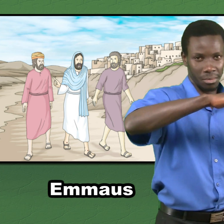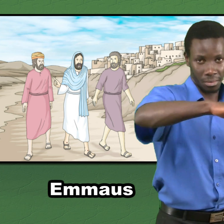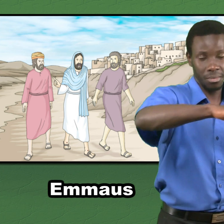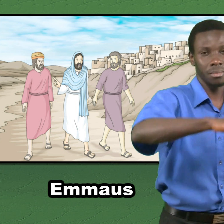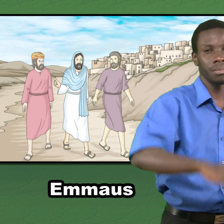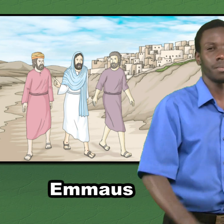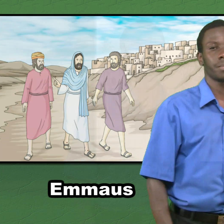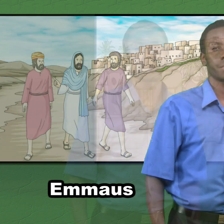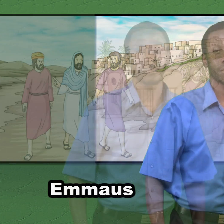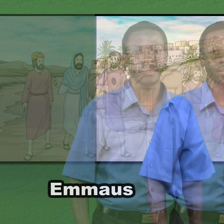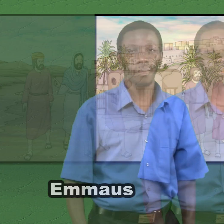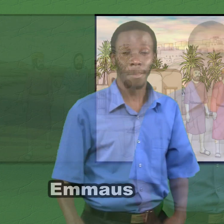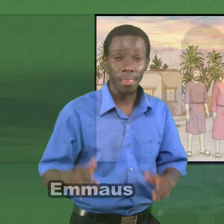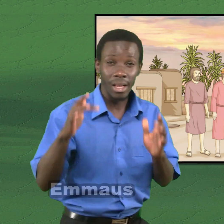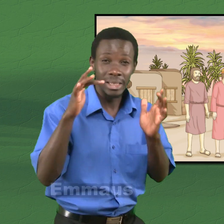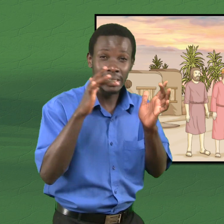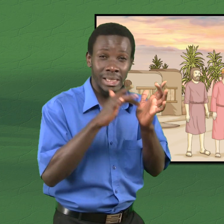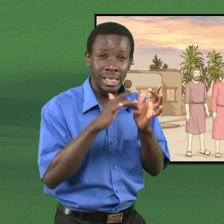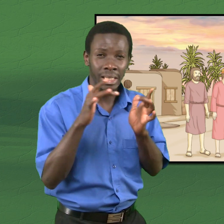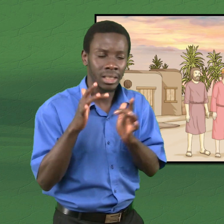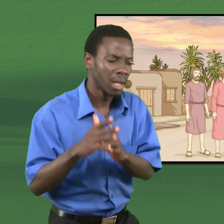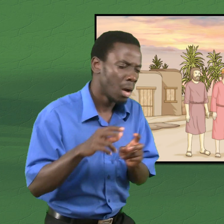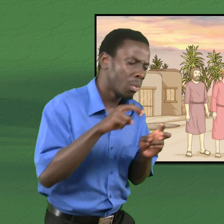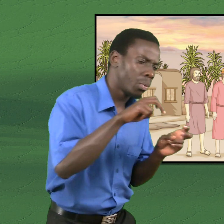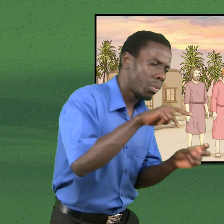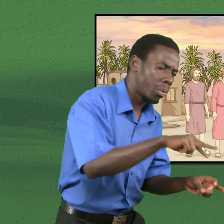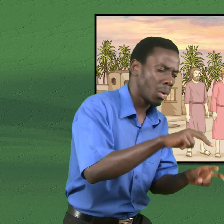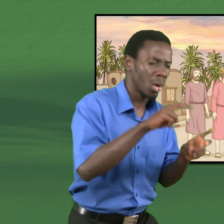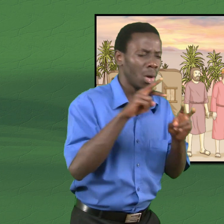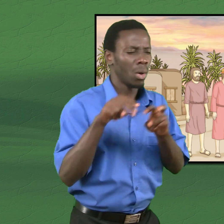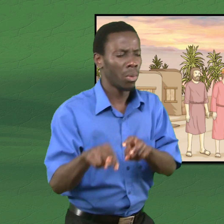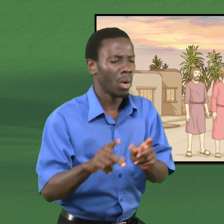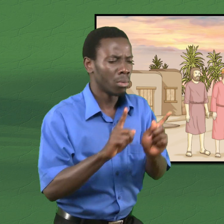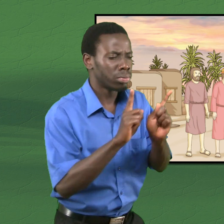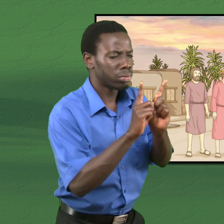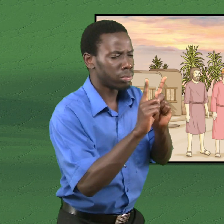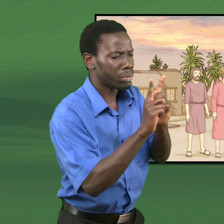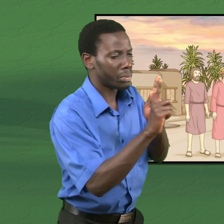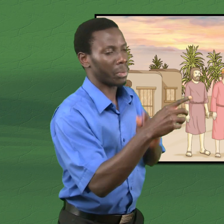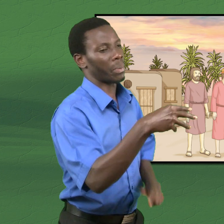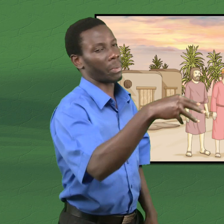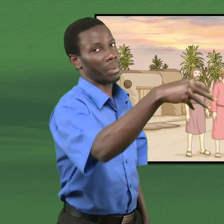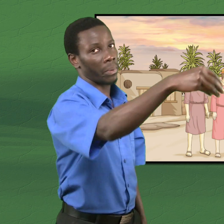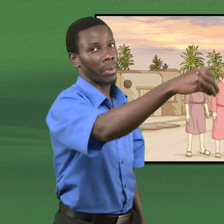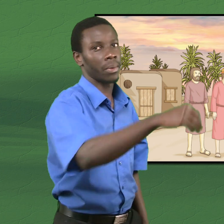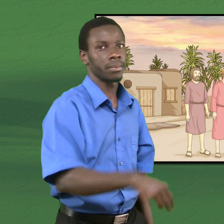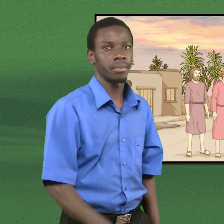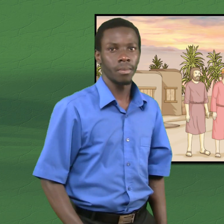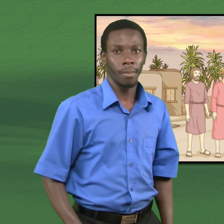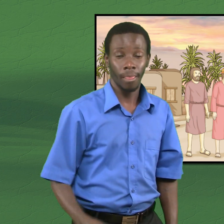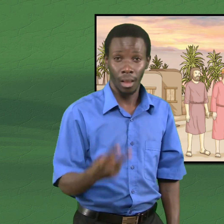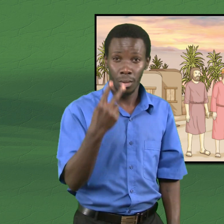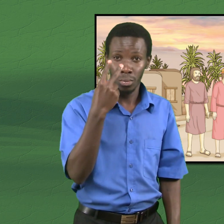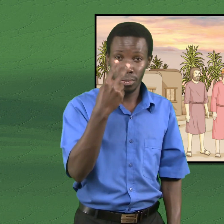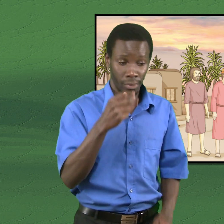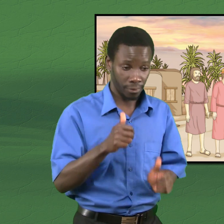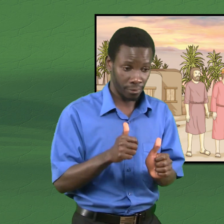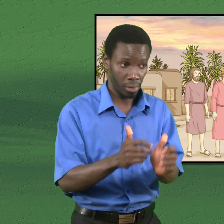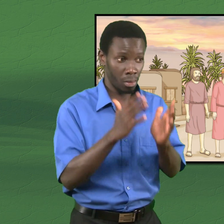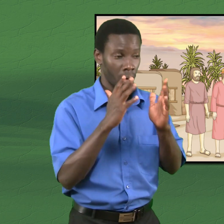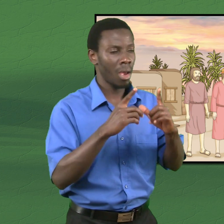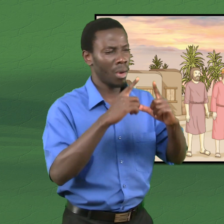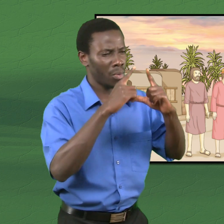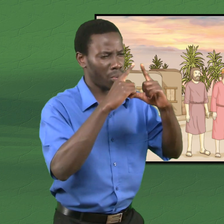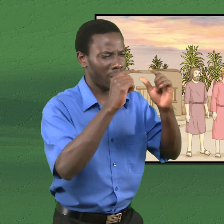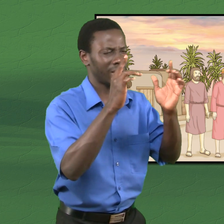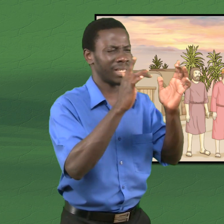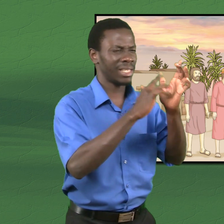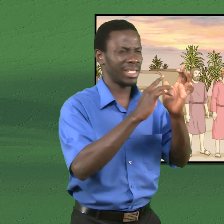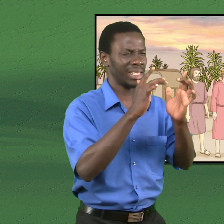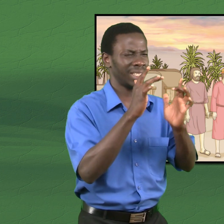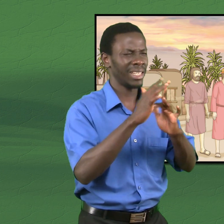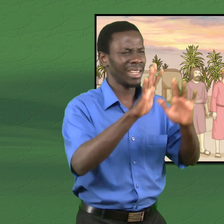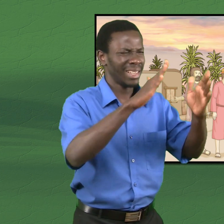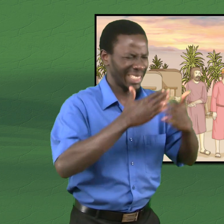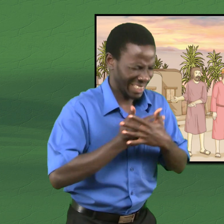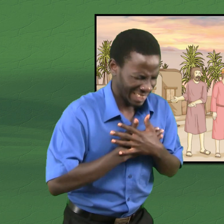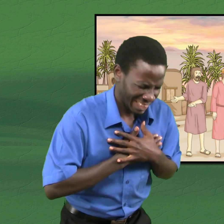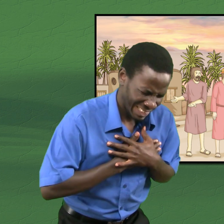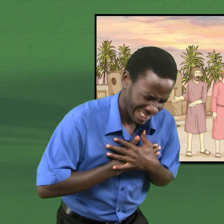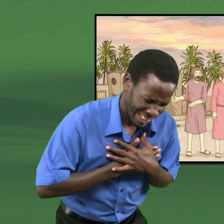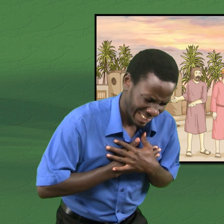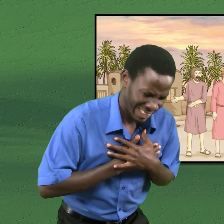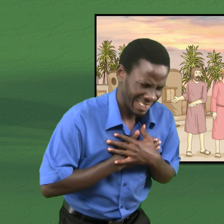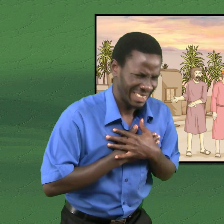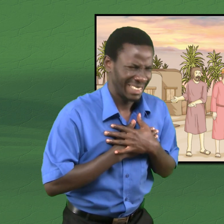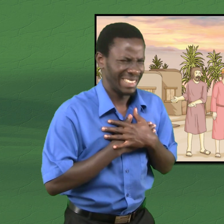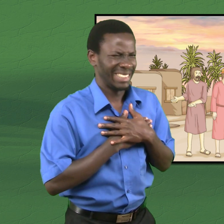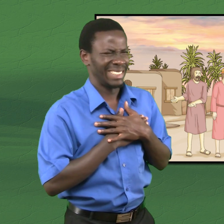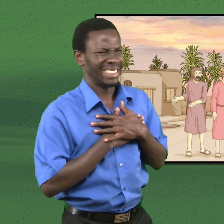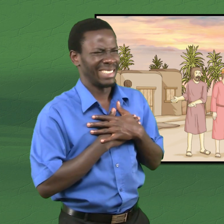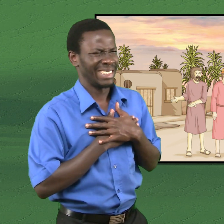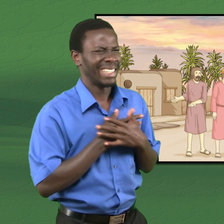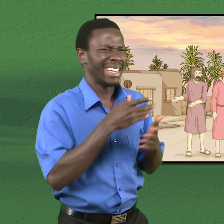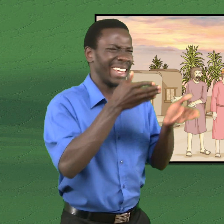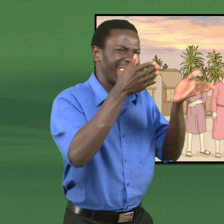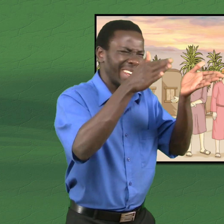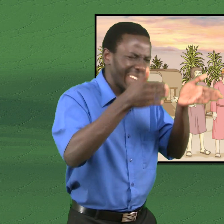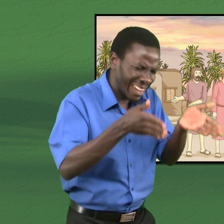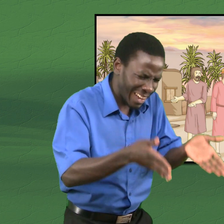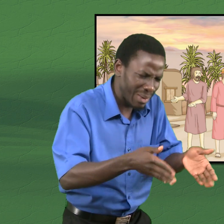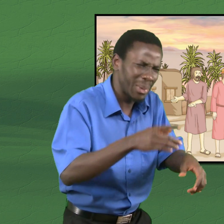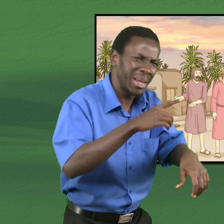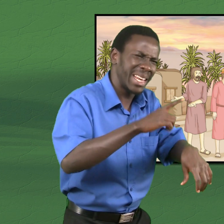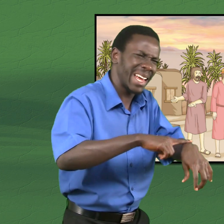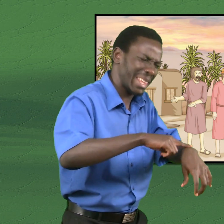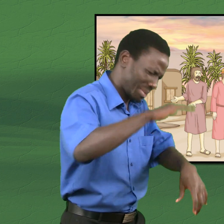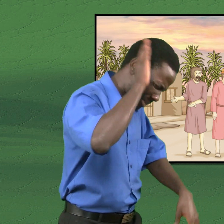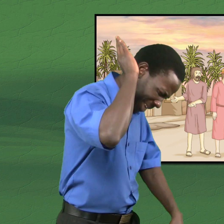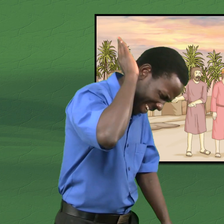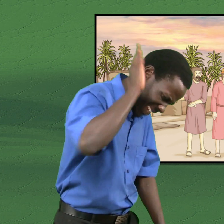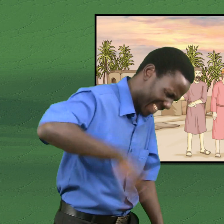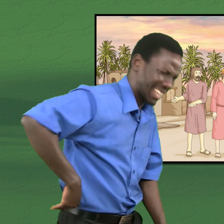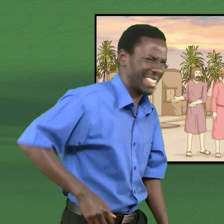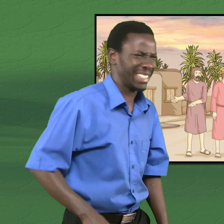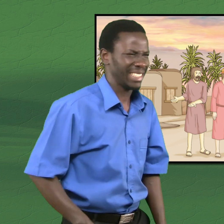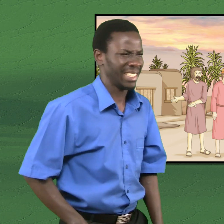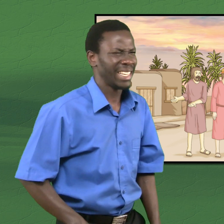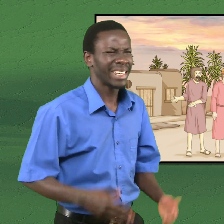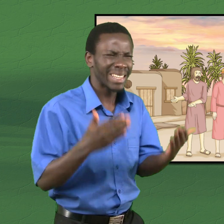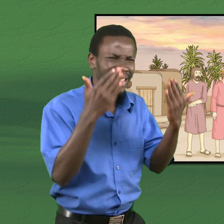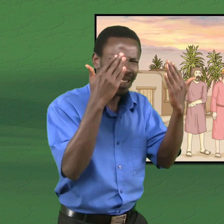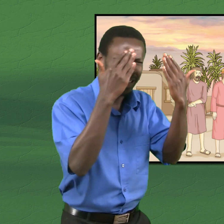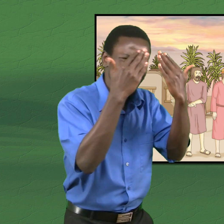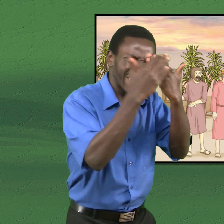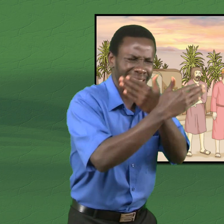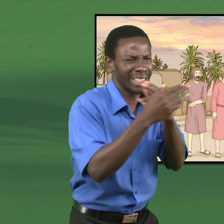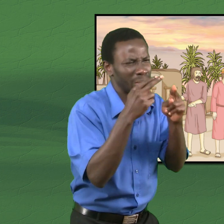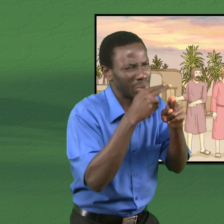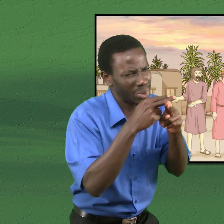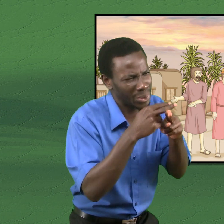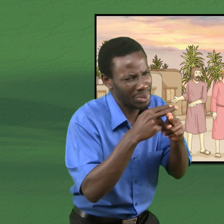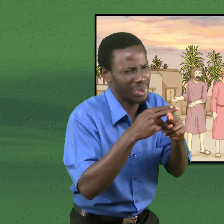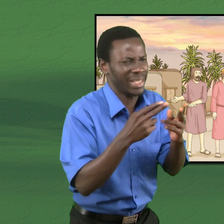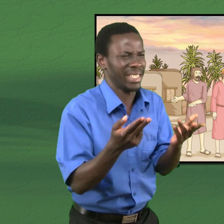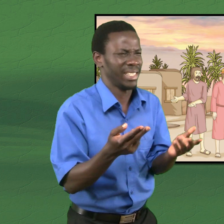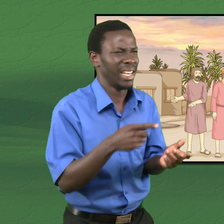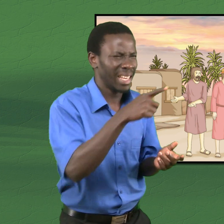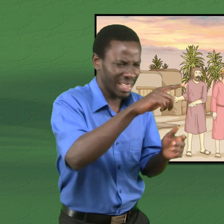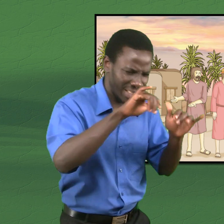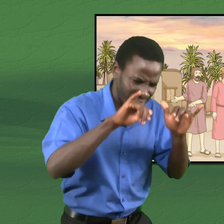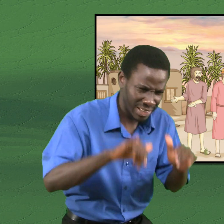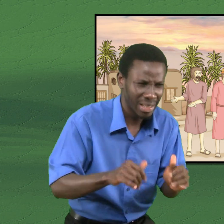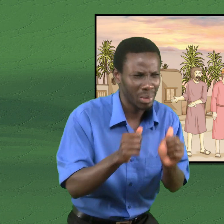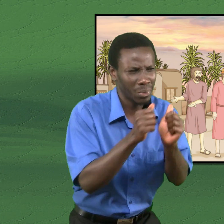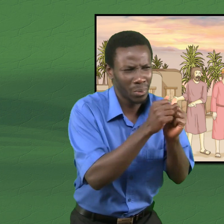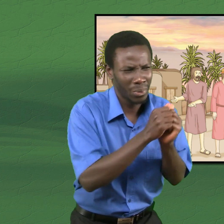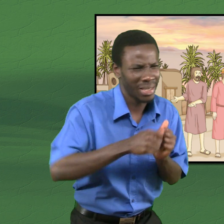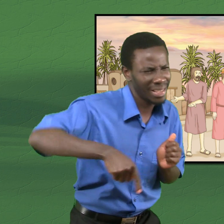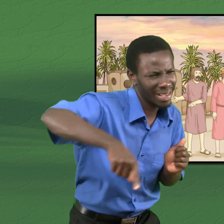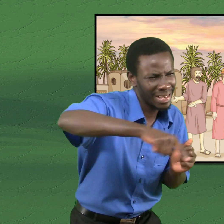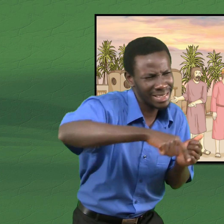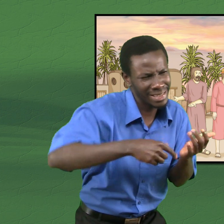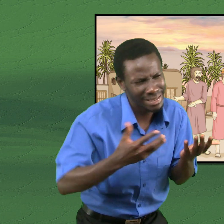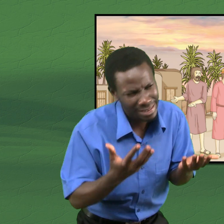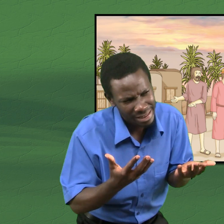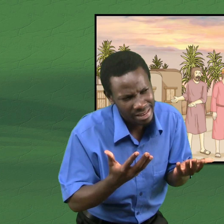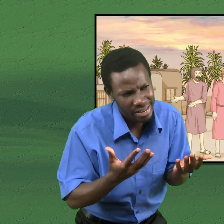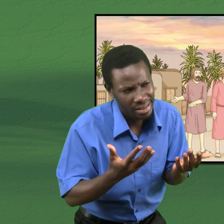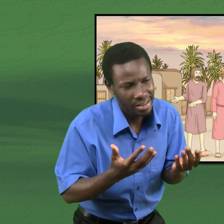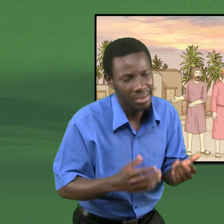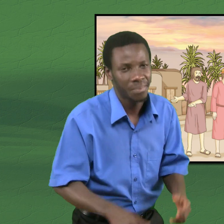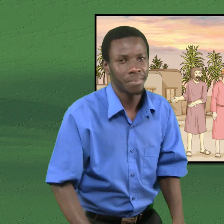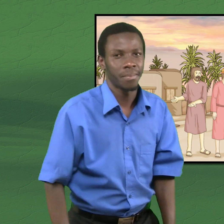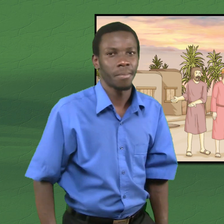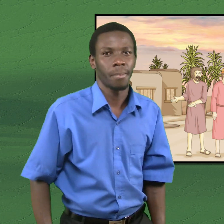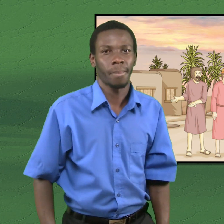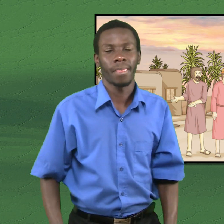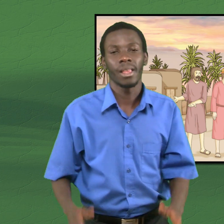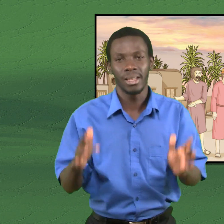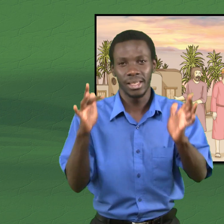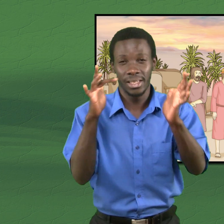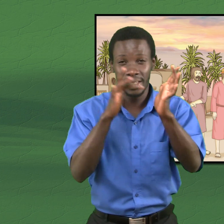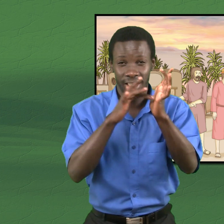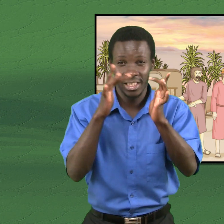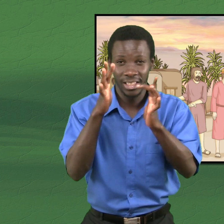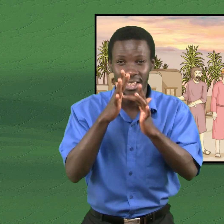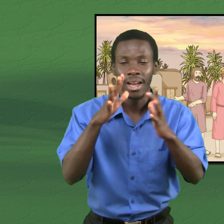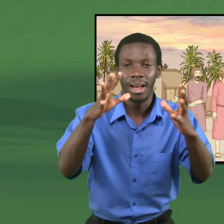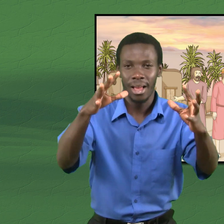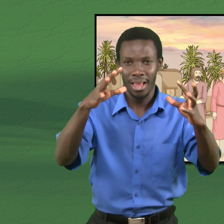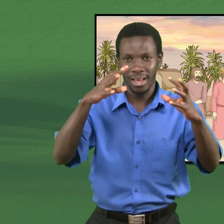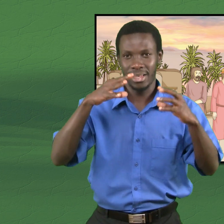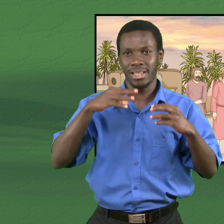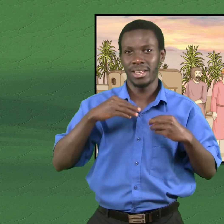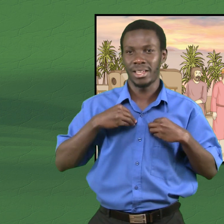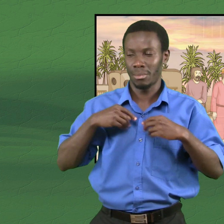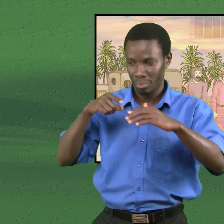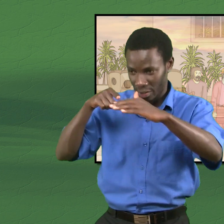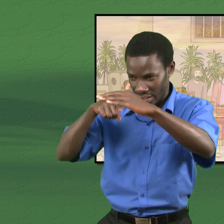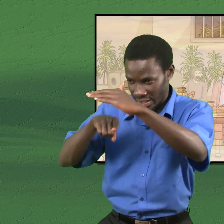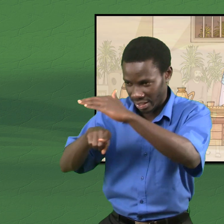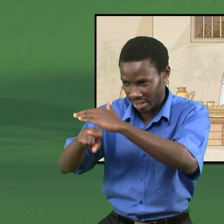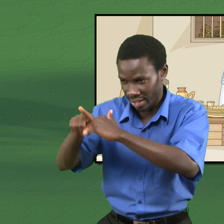But they pleaded with Him, “Stay with us, for it is nearly evening and the day is almost over.”